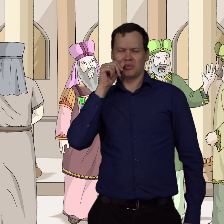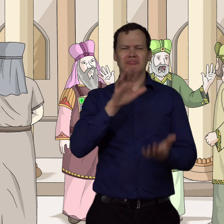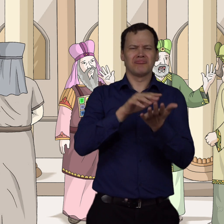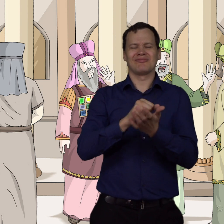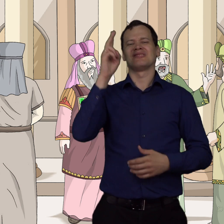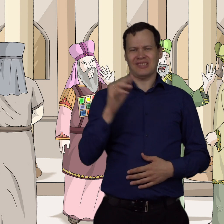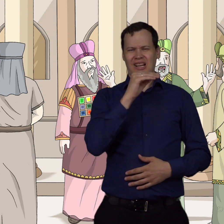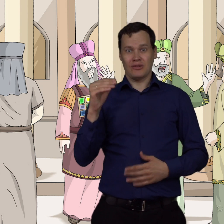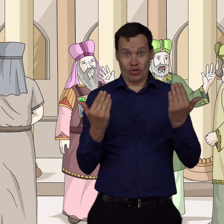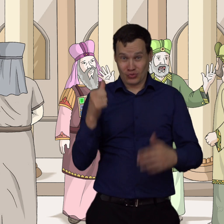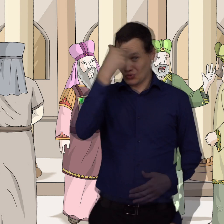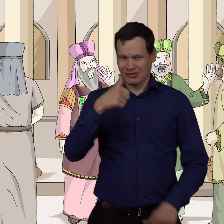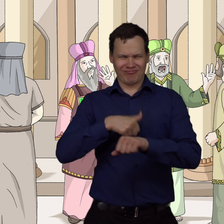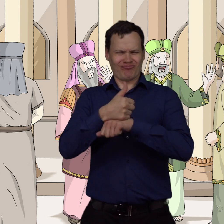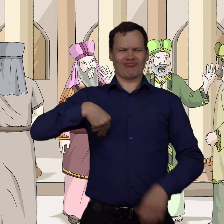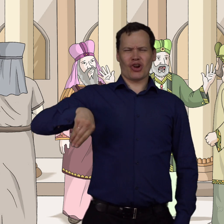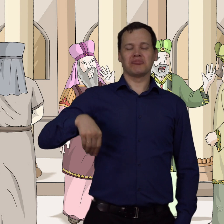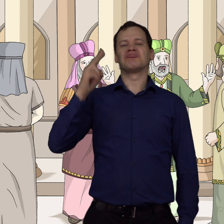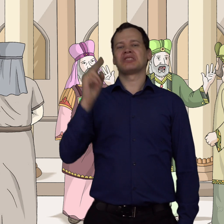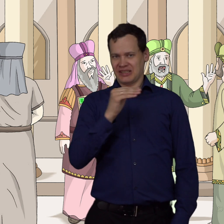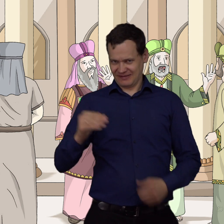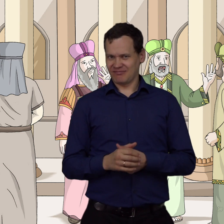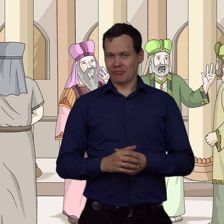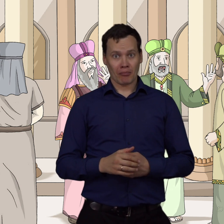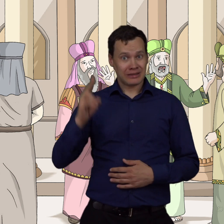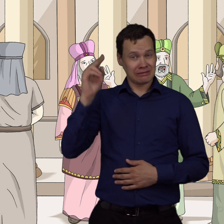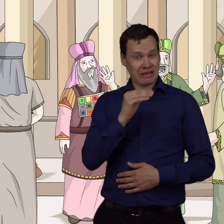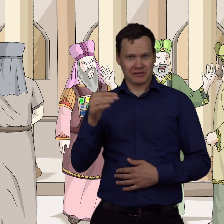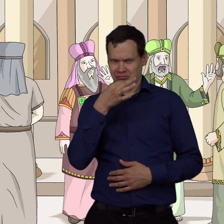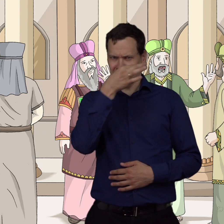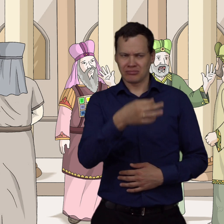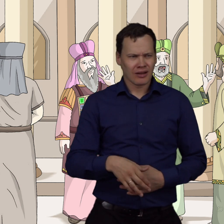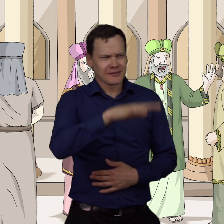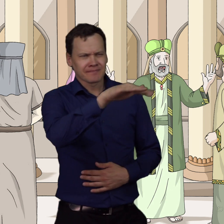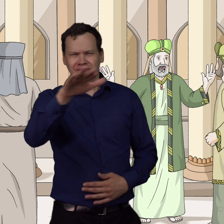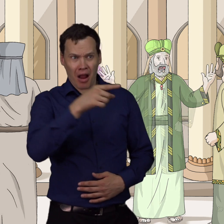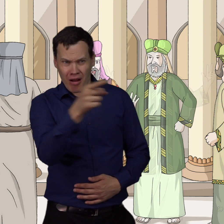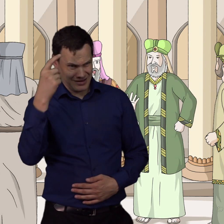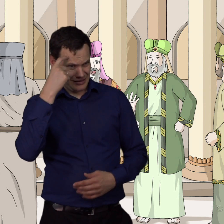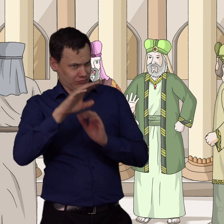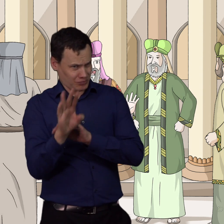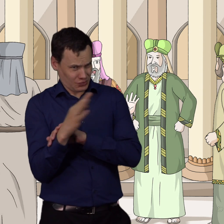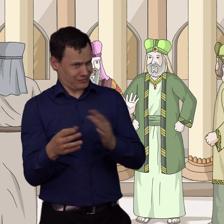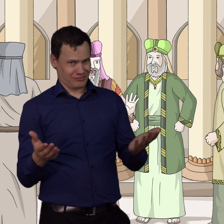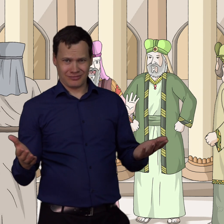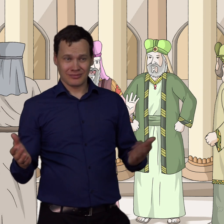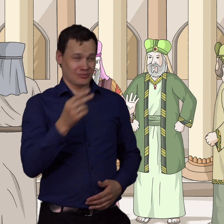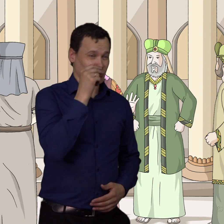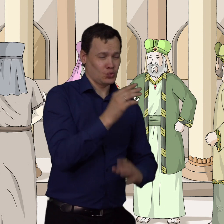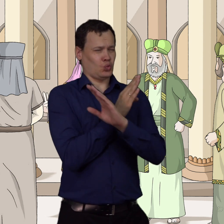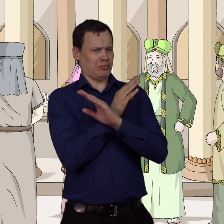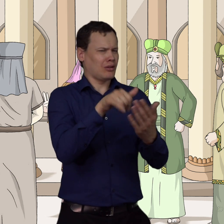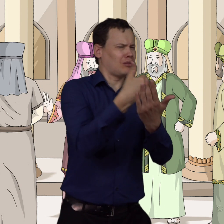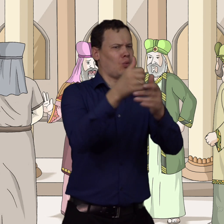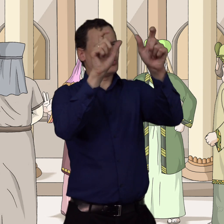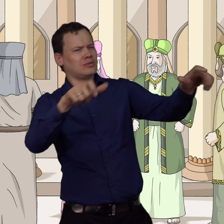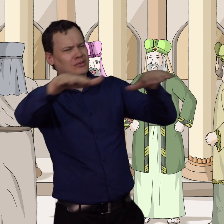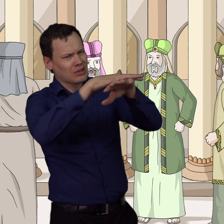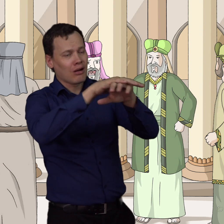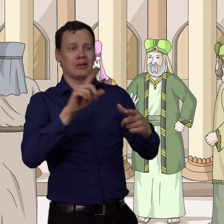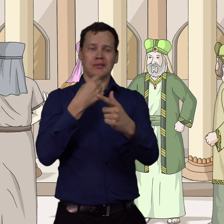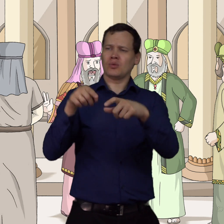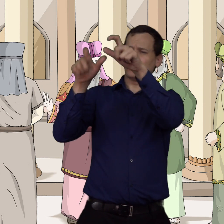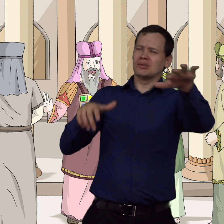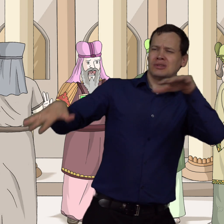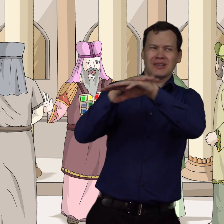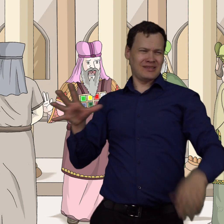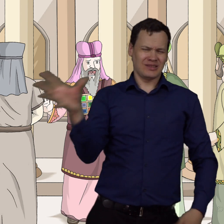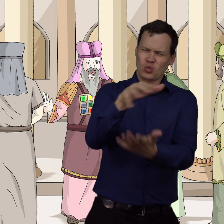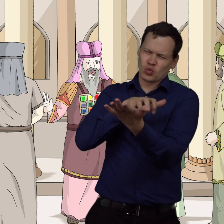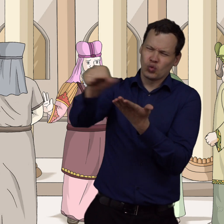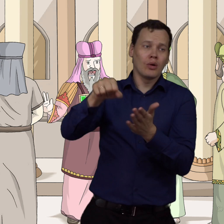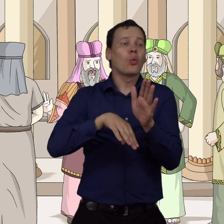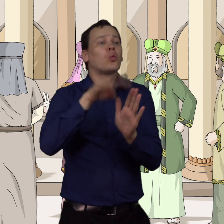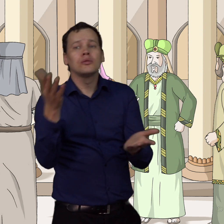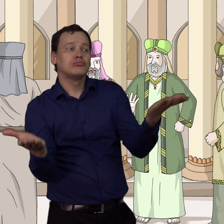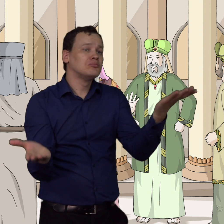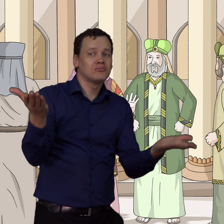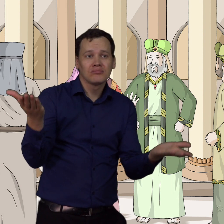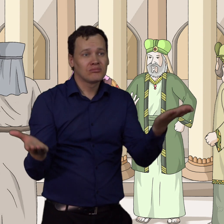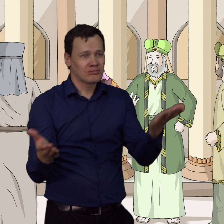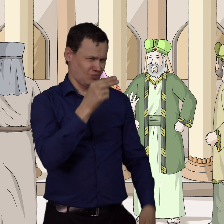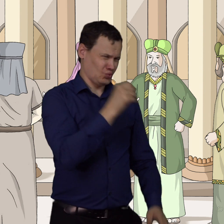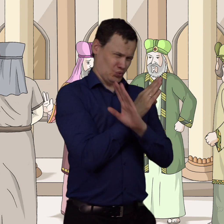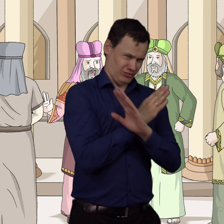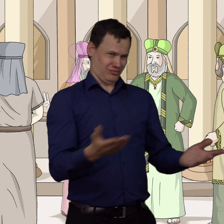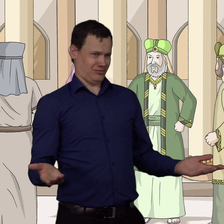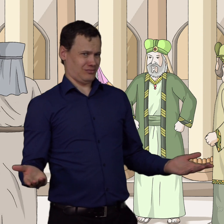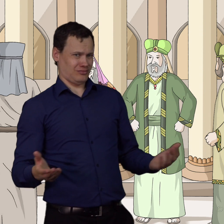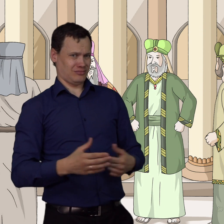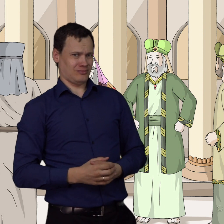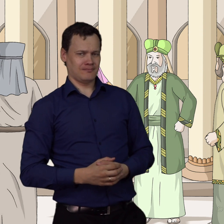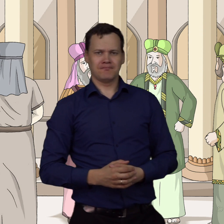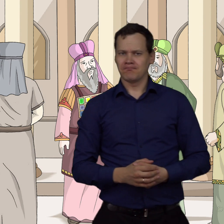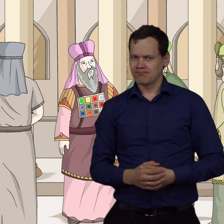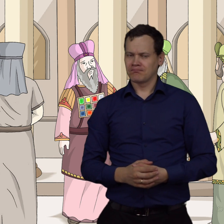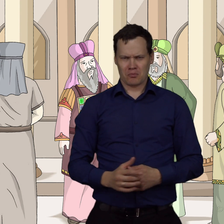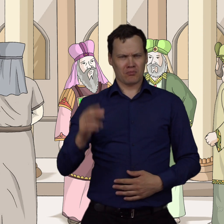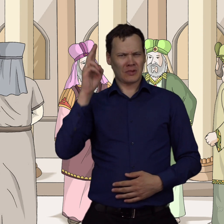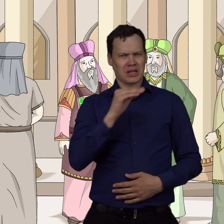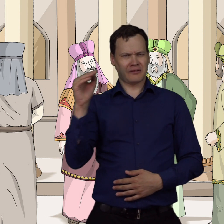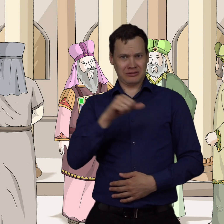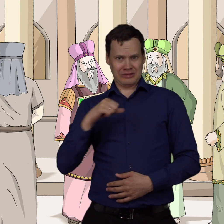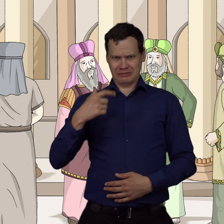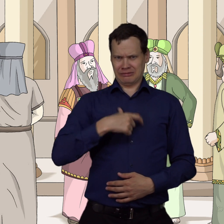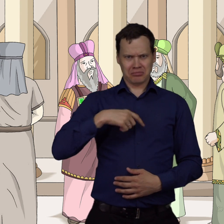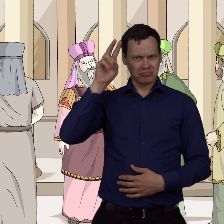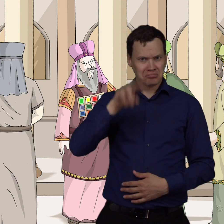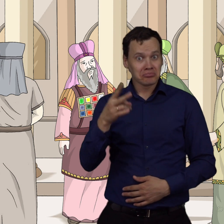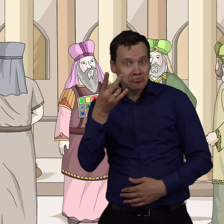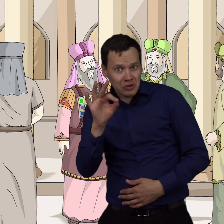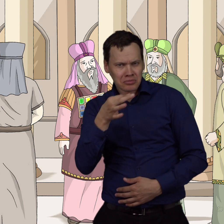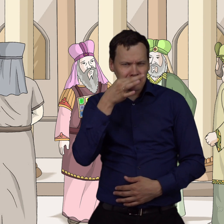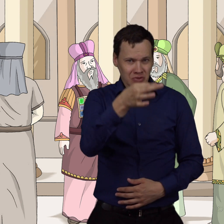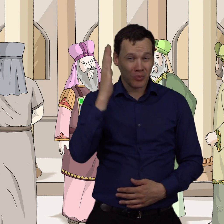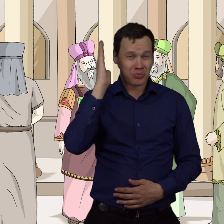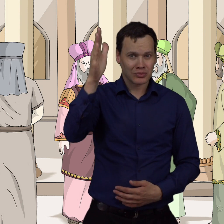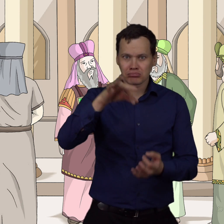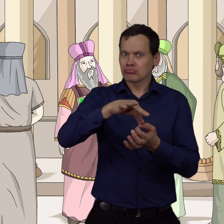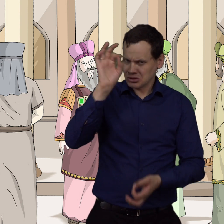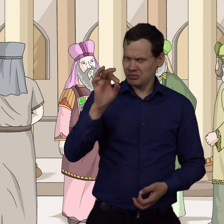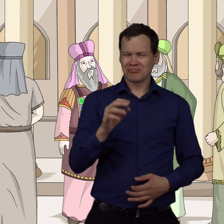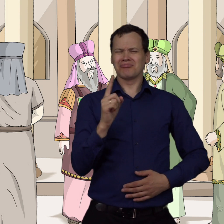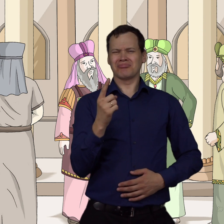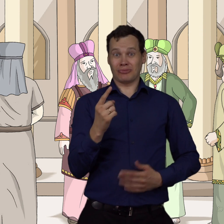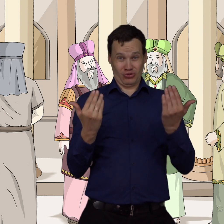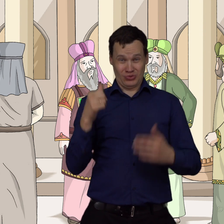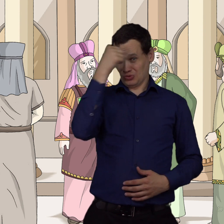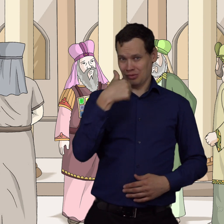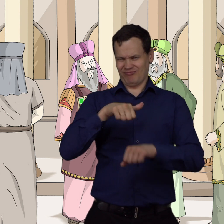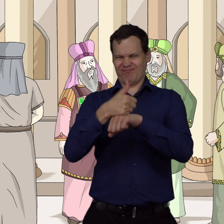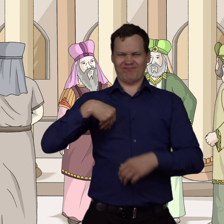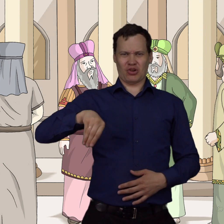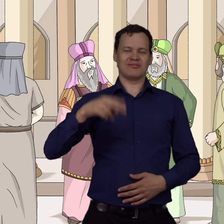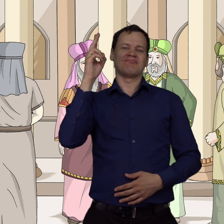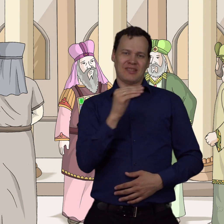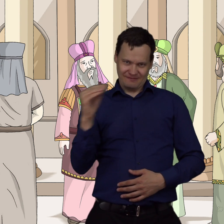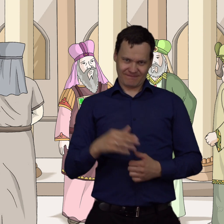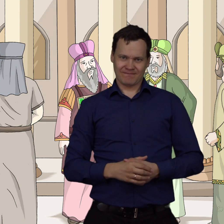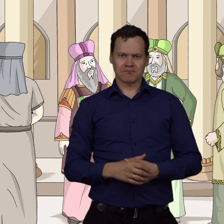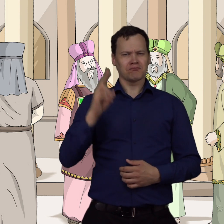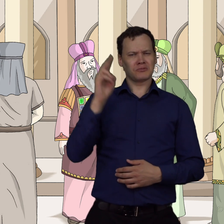But one of them, named Caiaphas, who was high priest that year, said to them, “You know nothing at all!